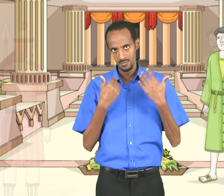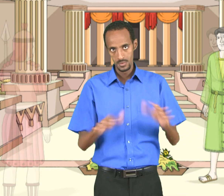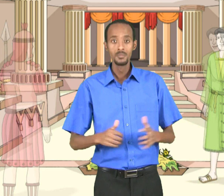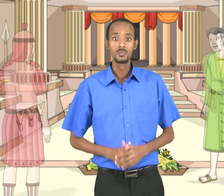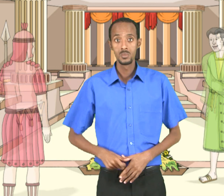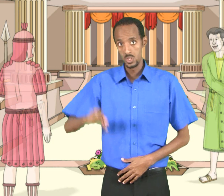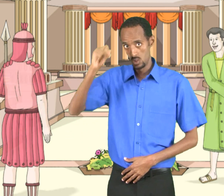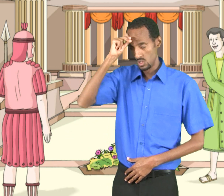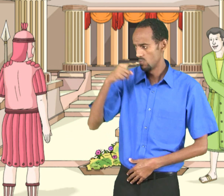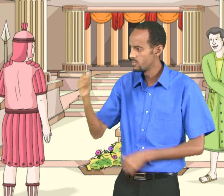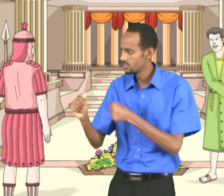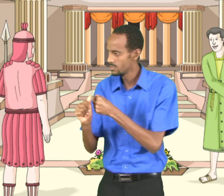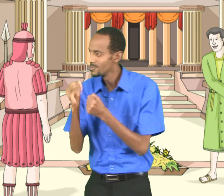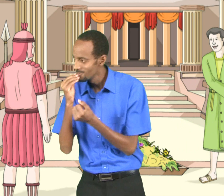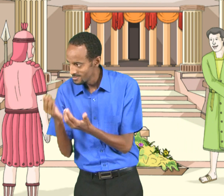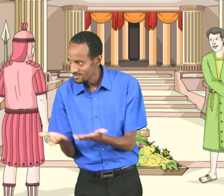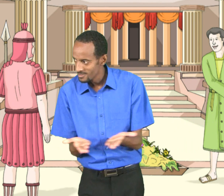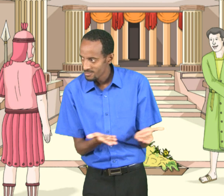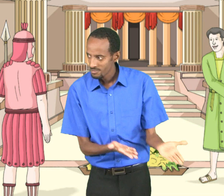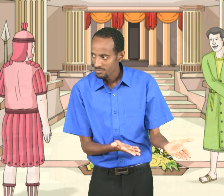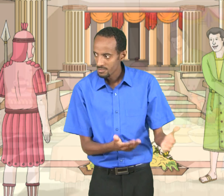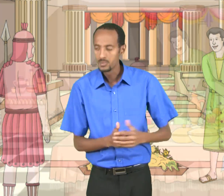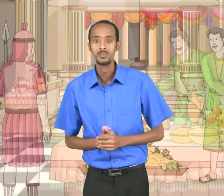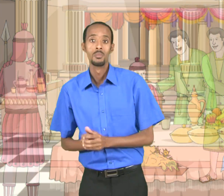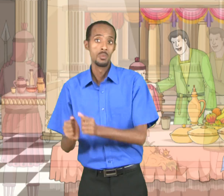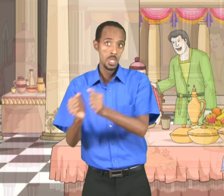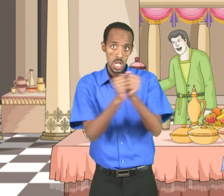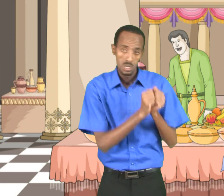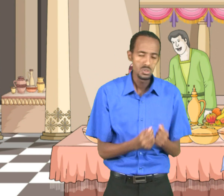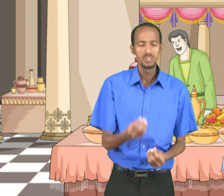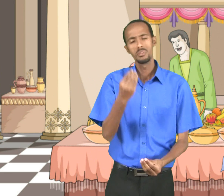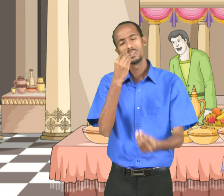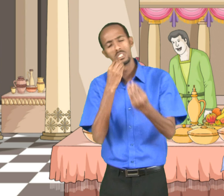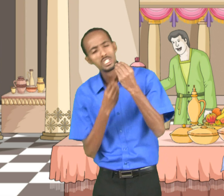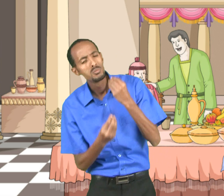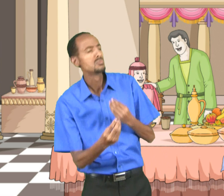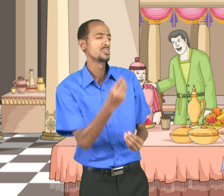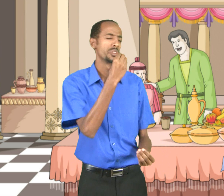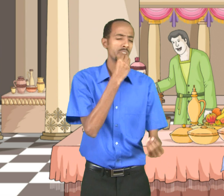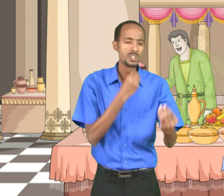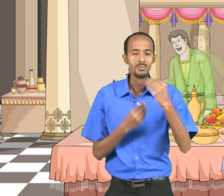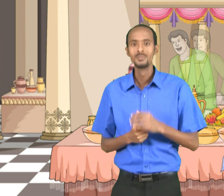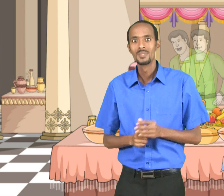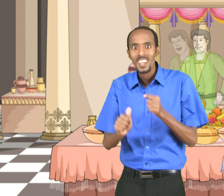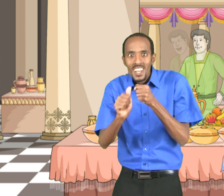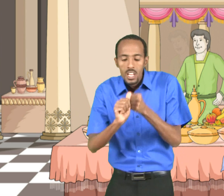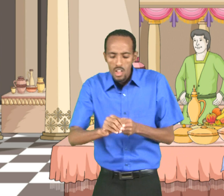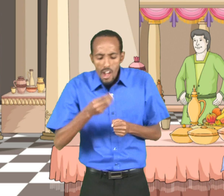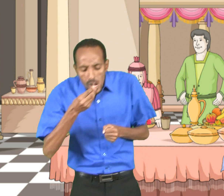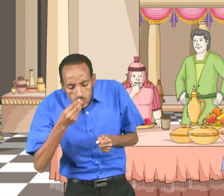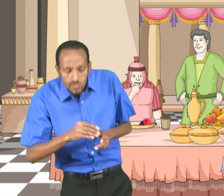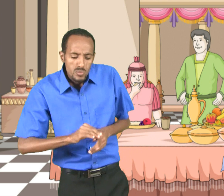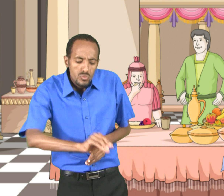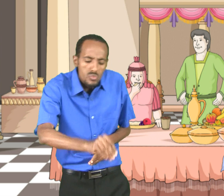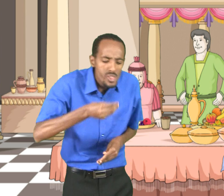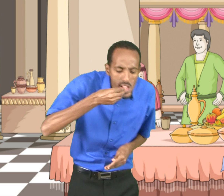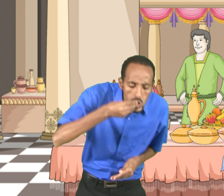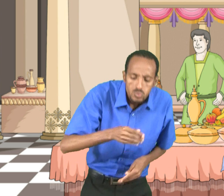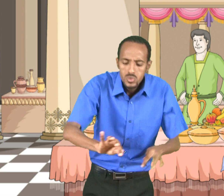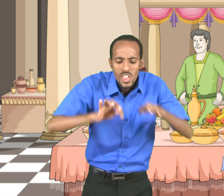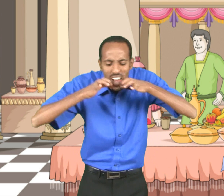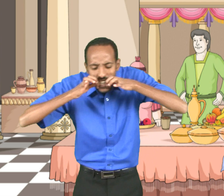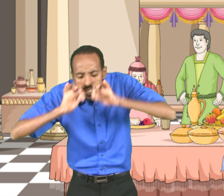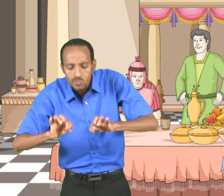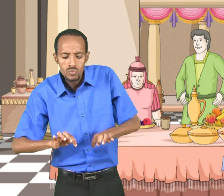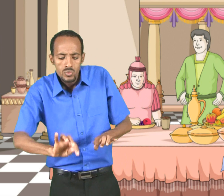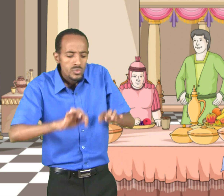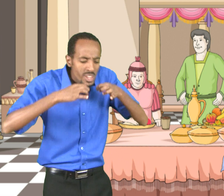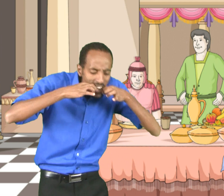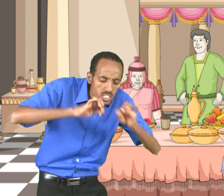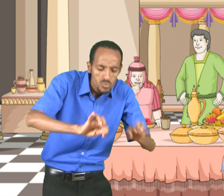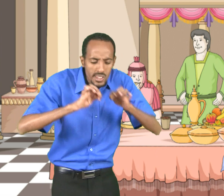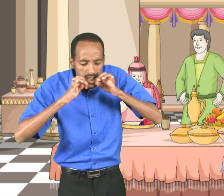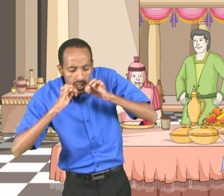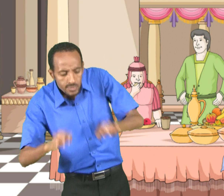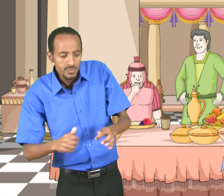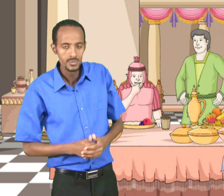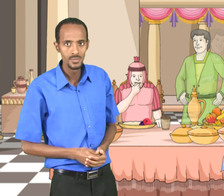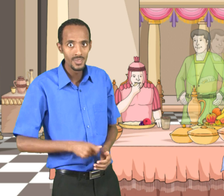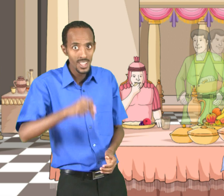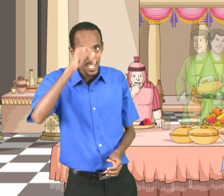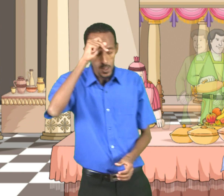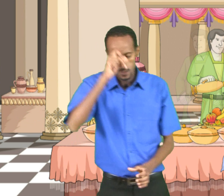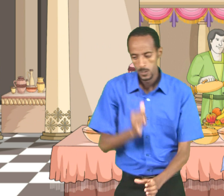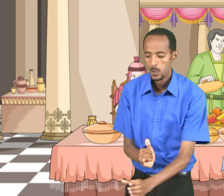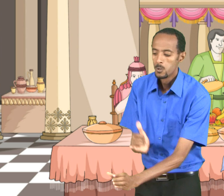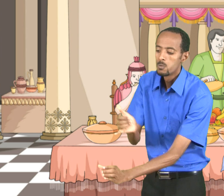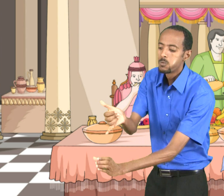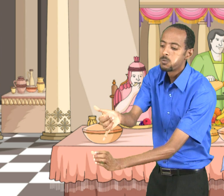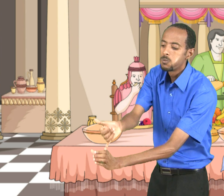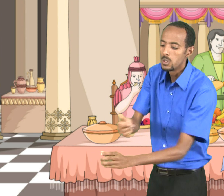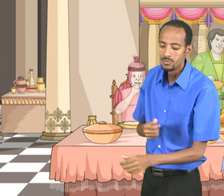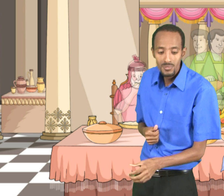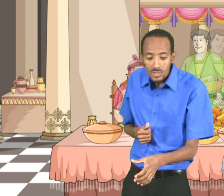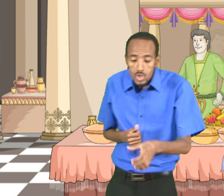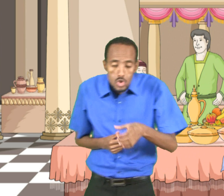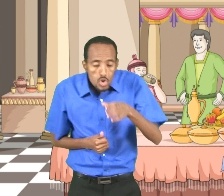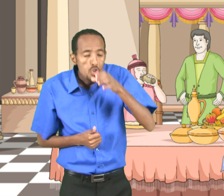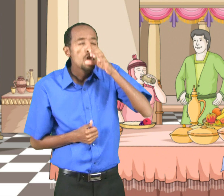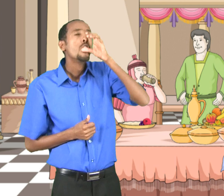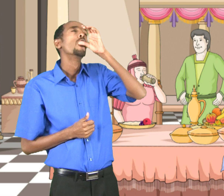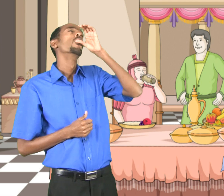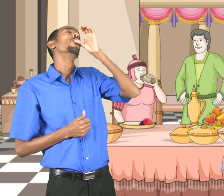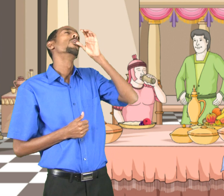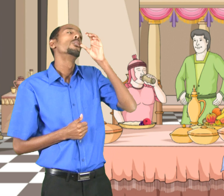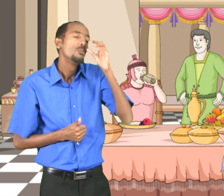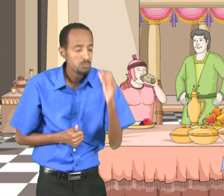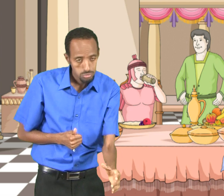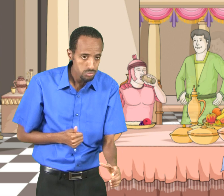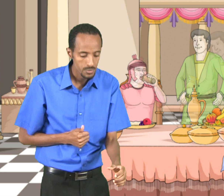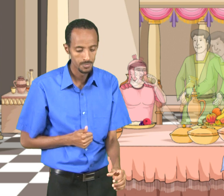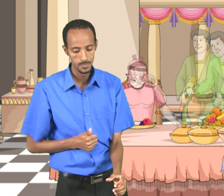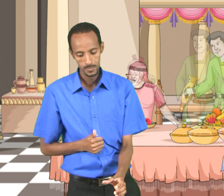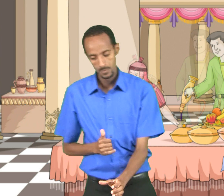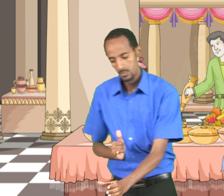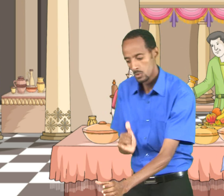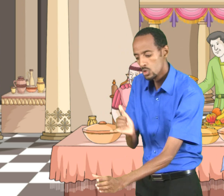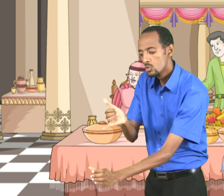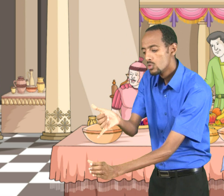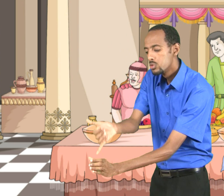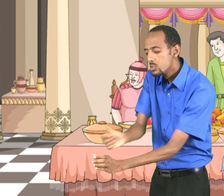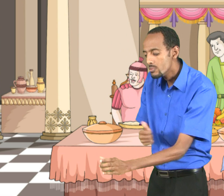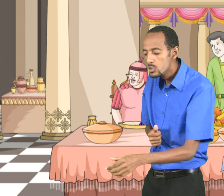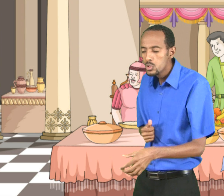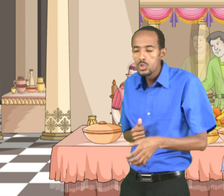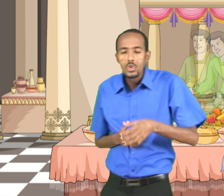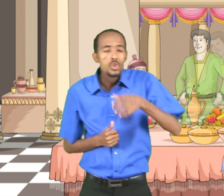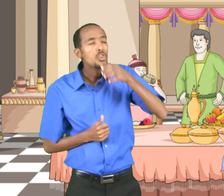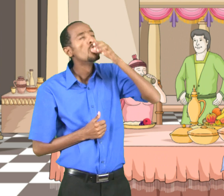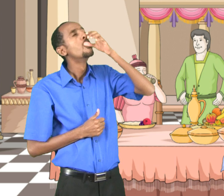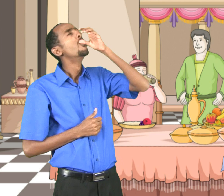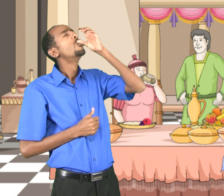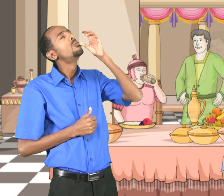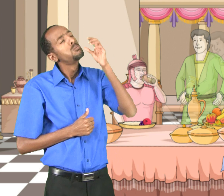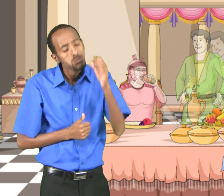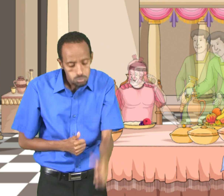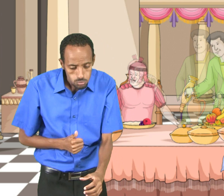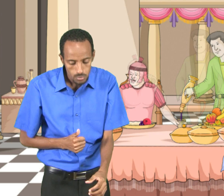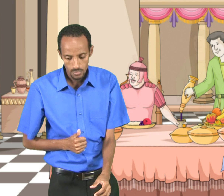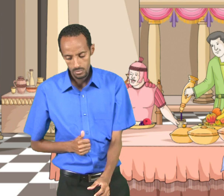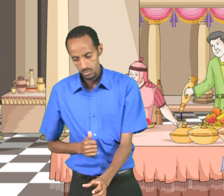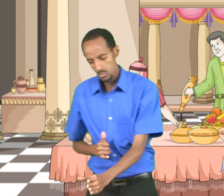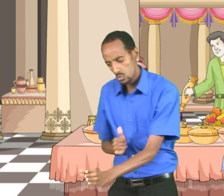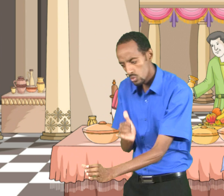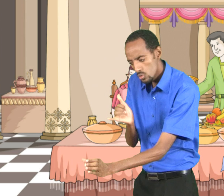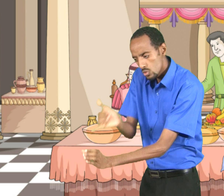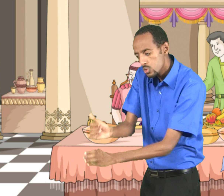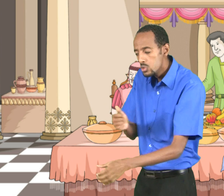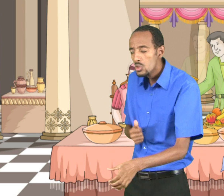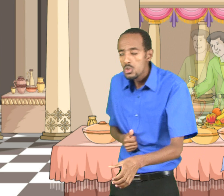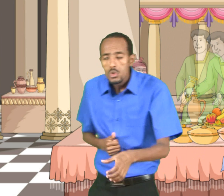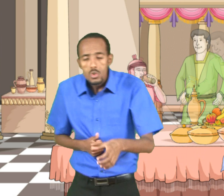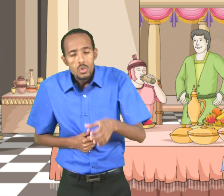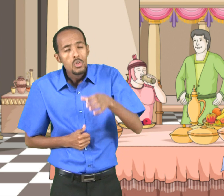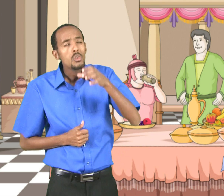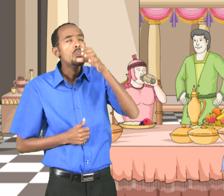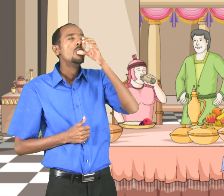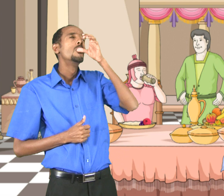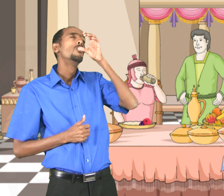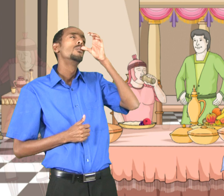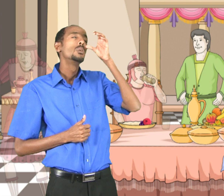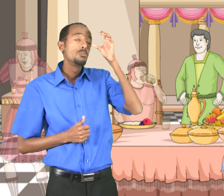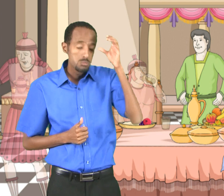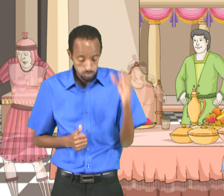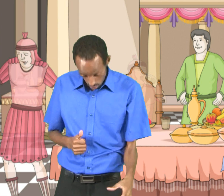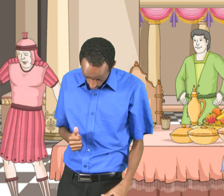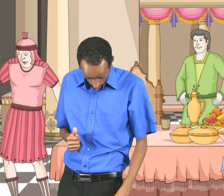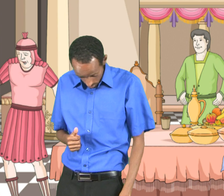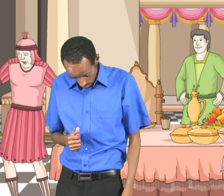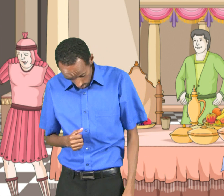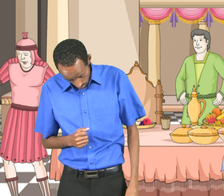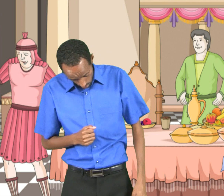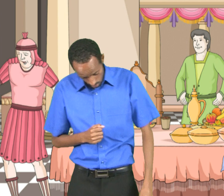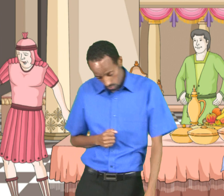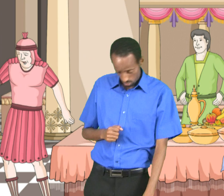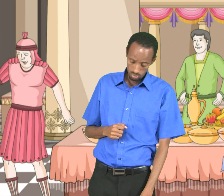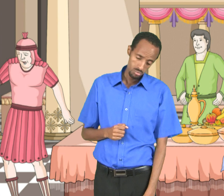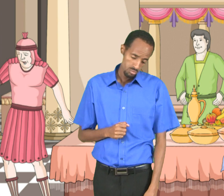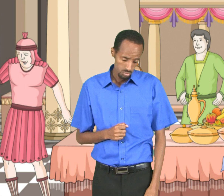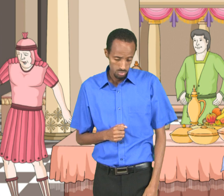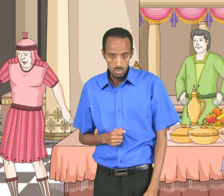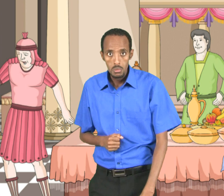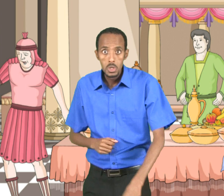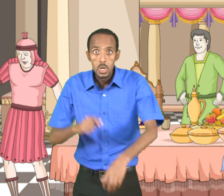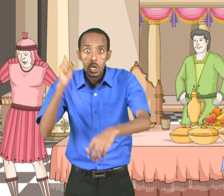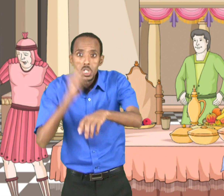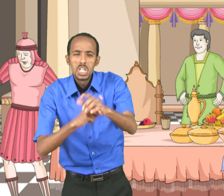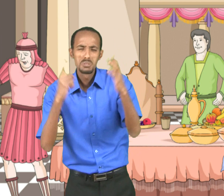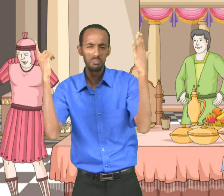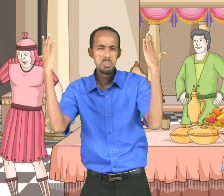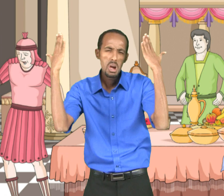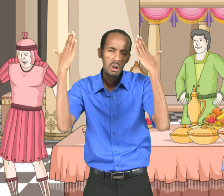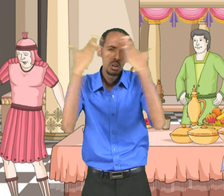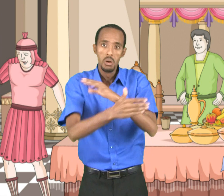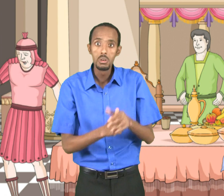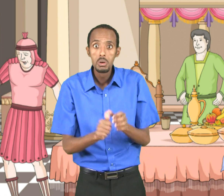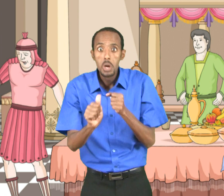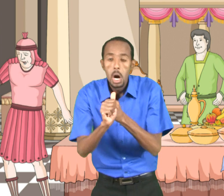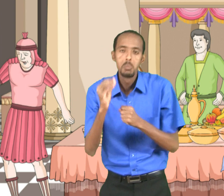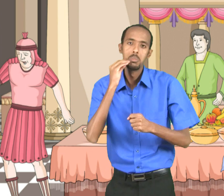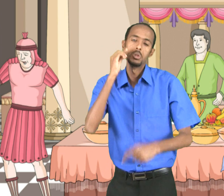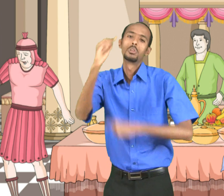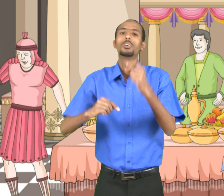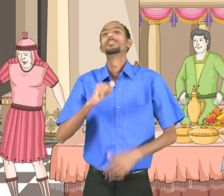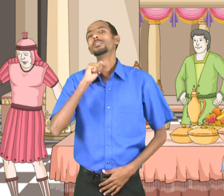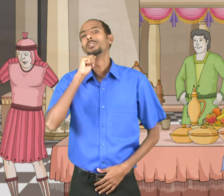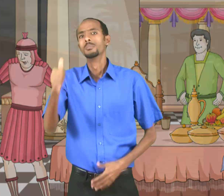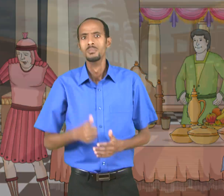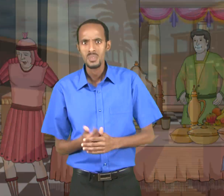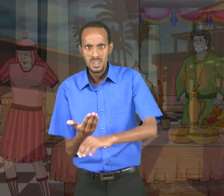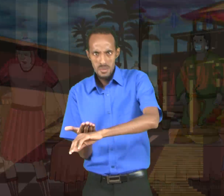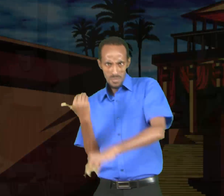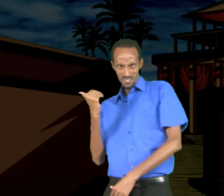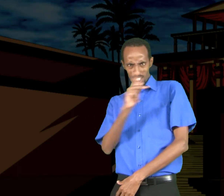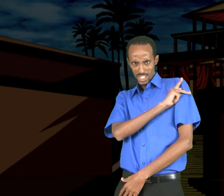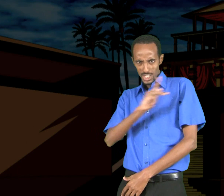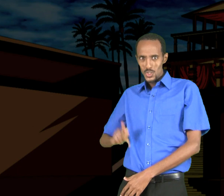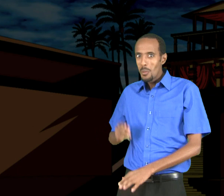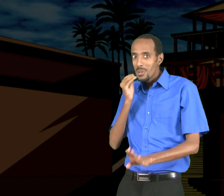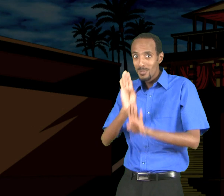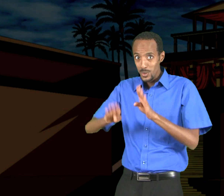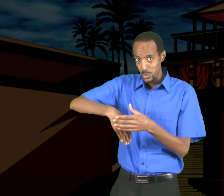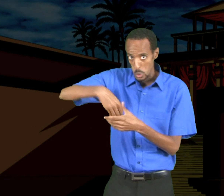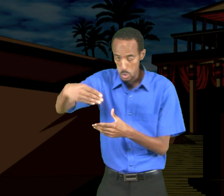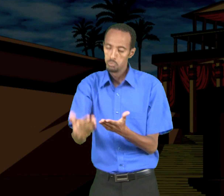Then David invited Uriah to eat and drink with him, and he got Uriah drunk.